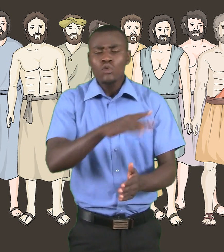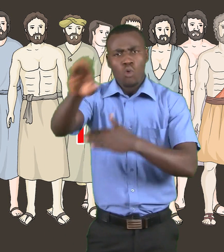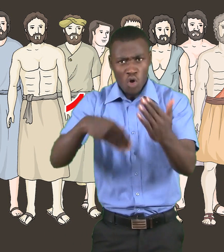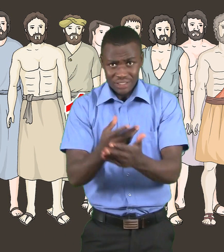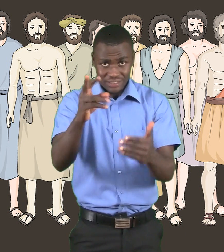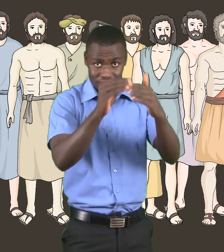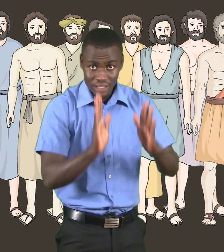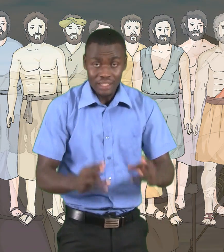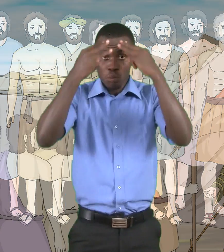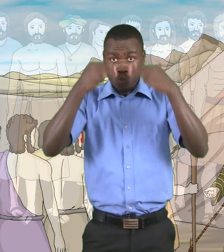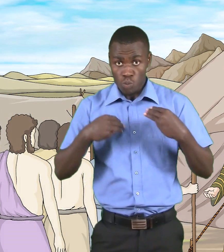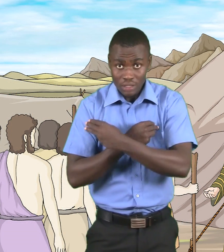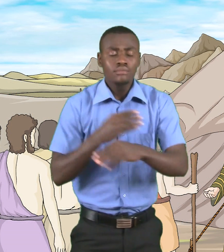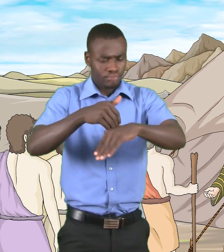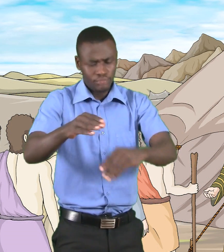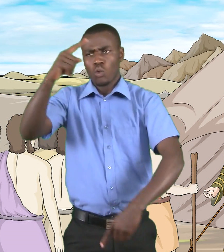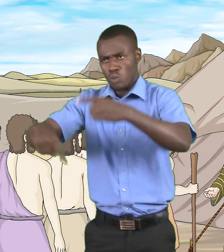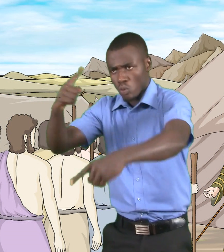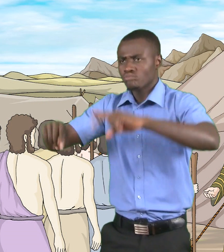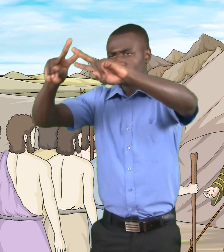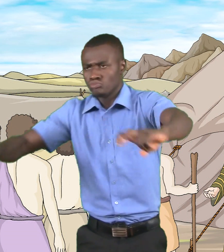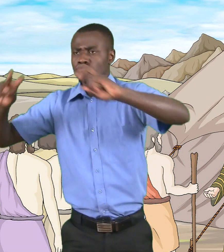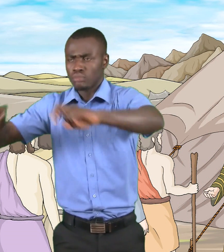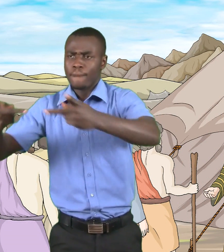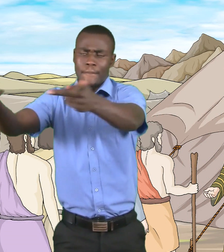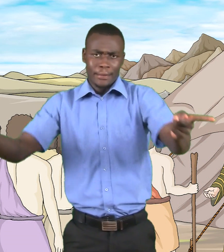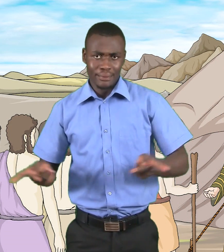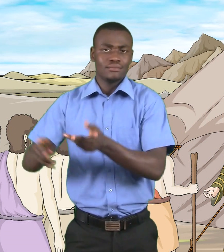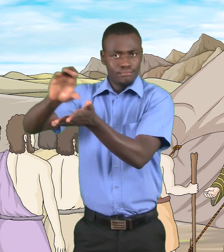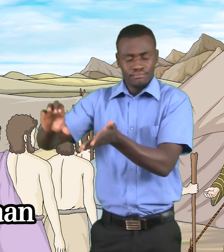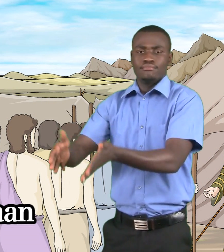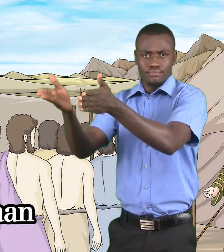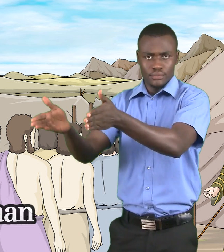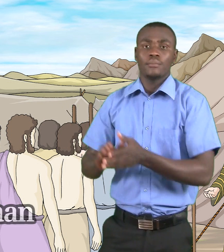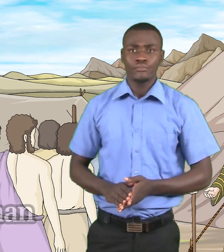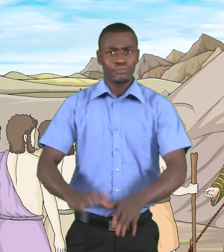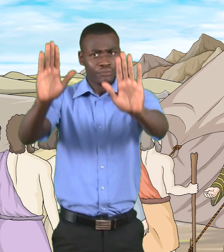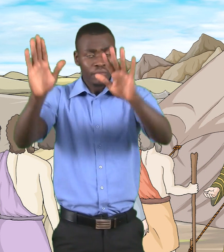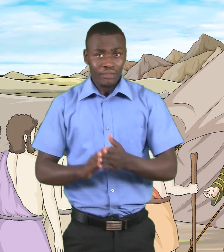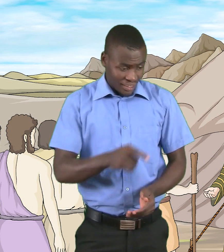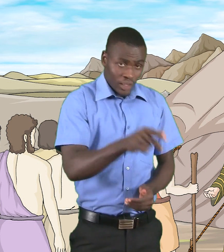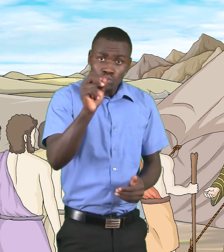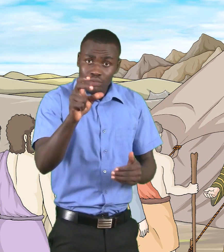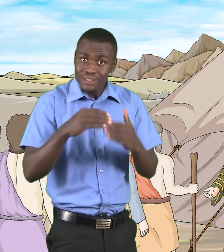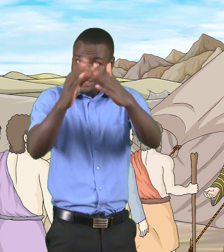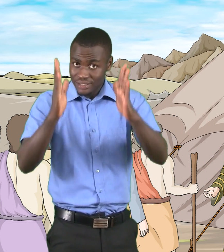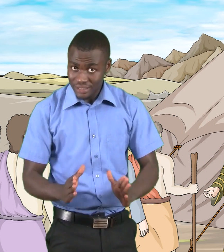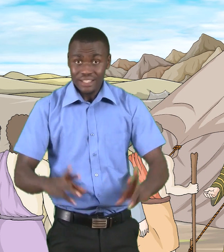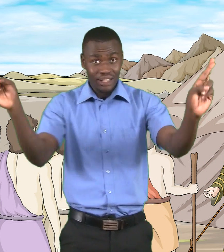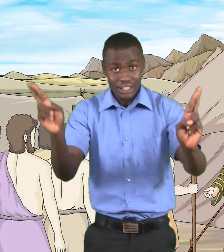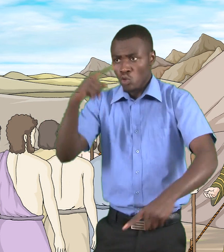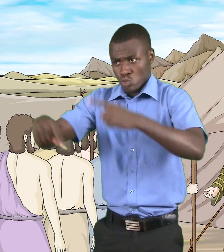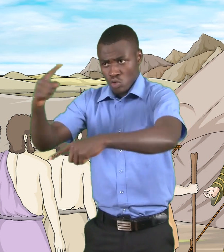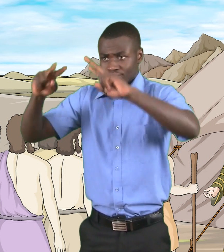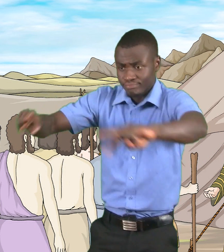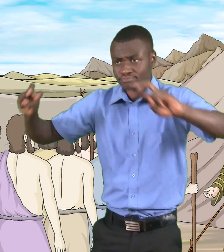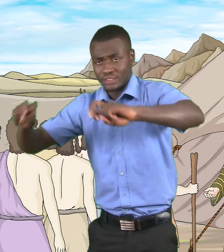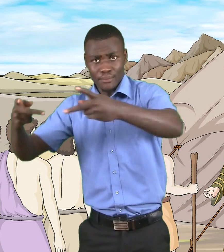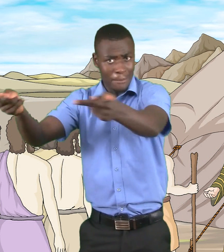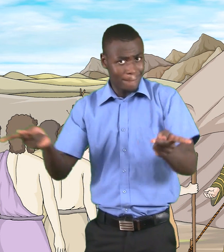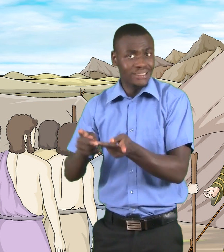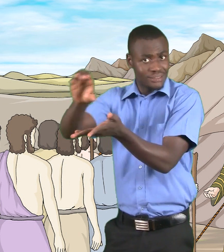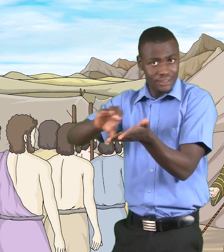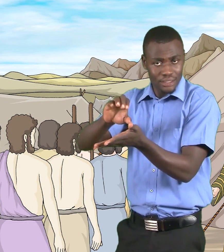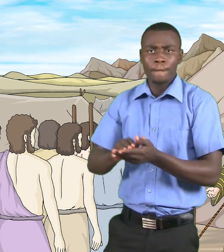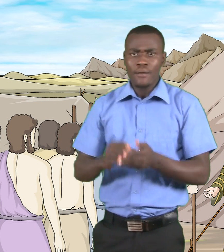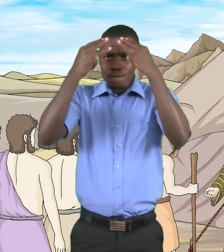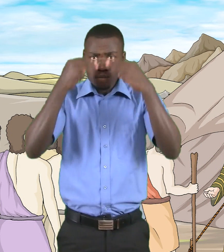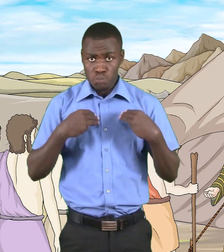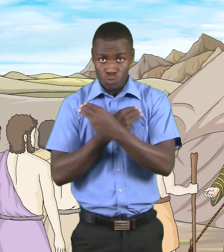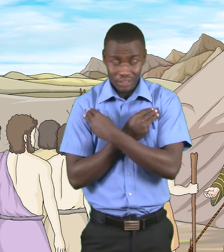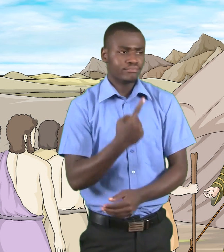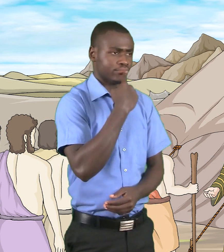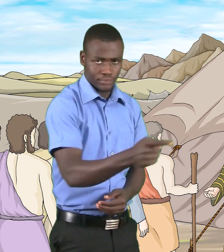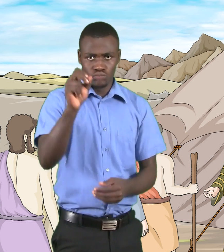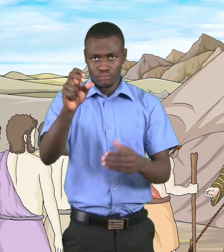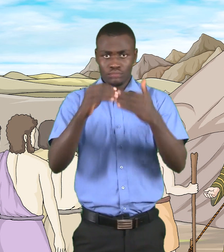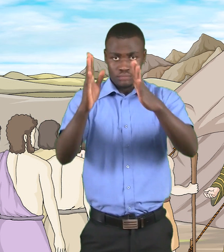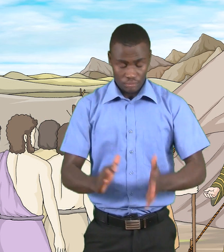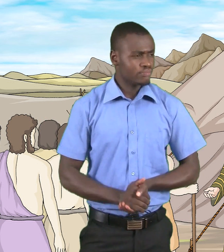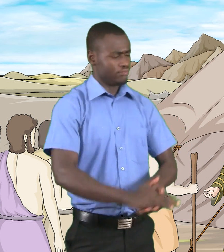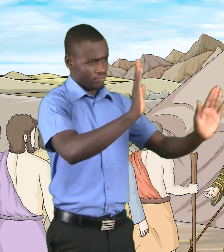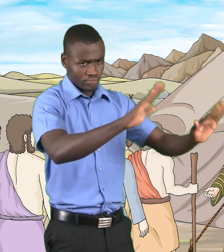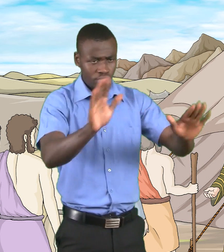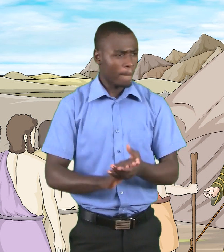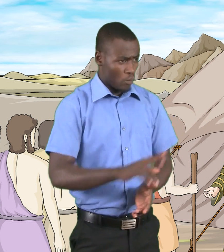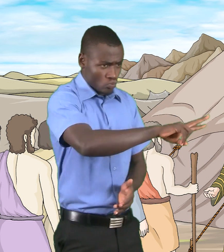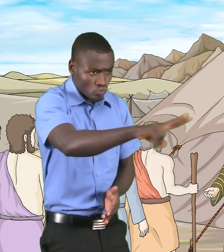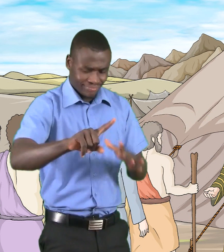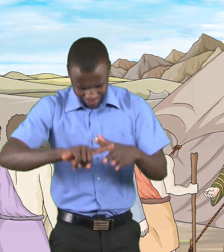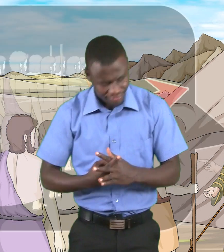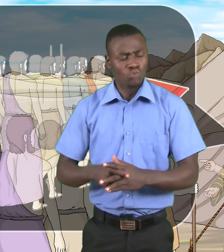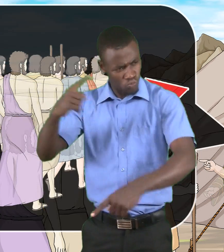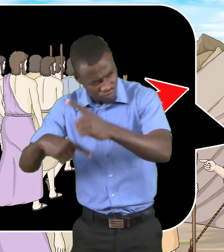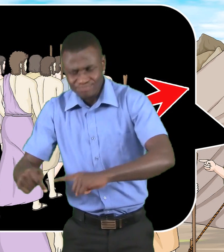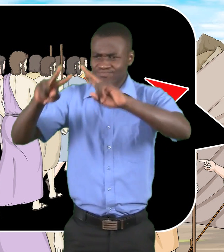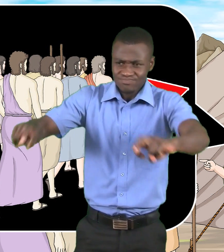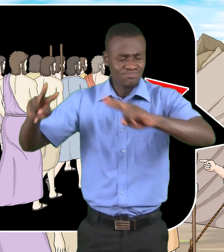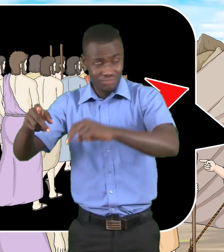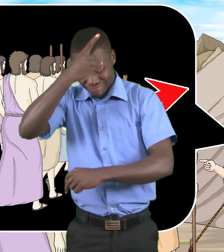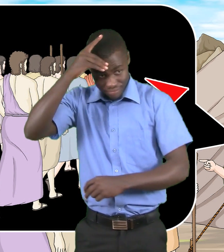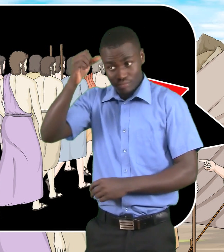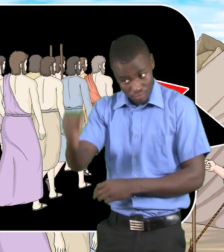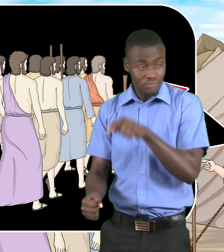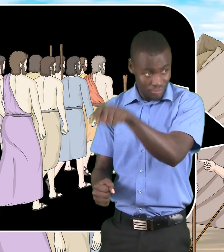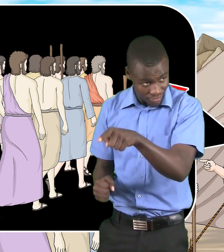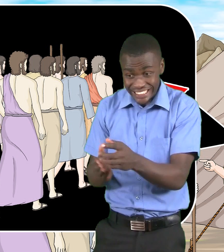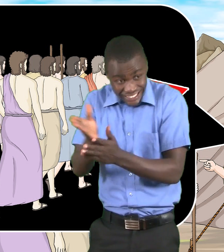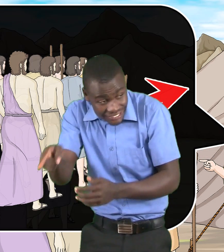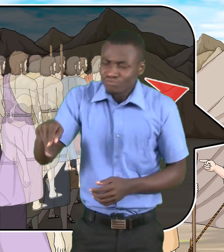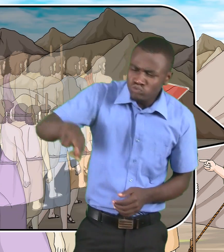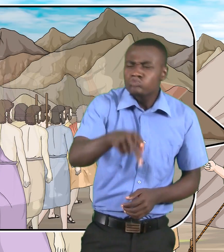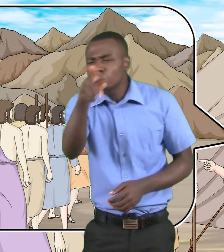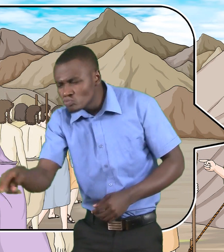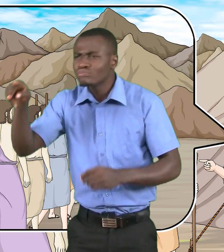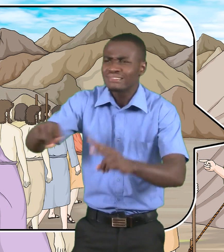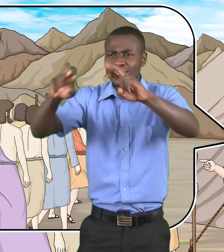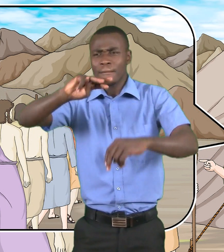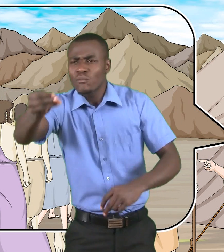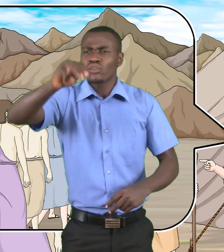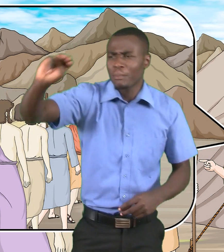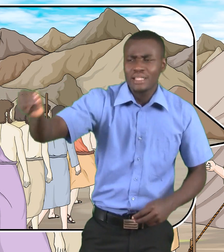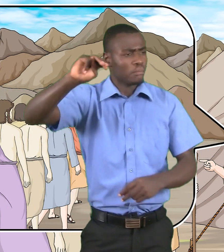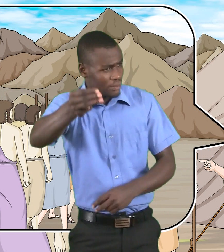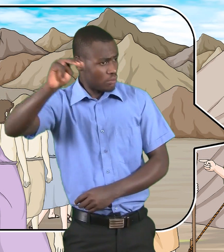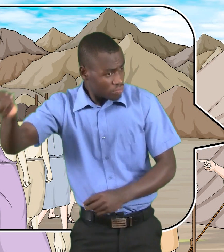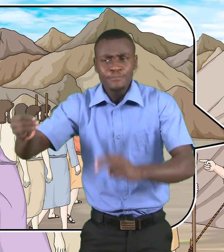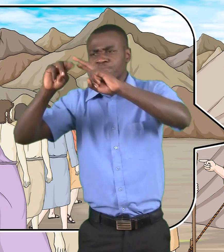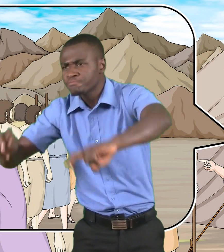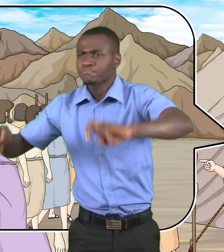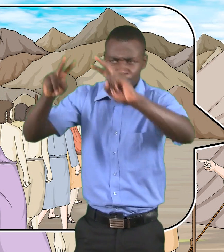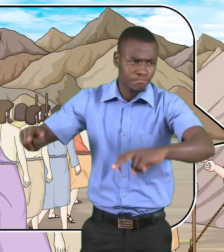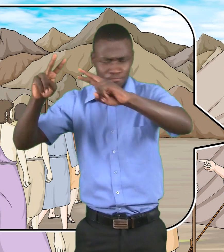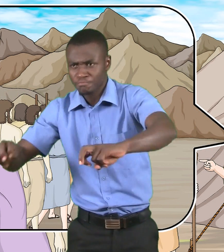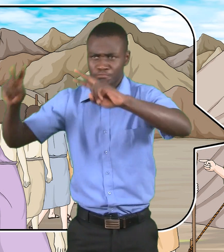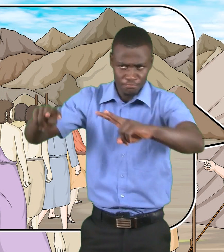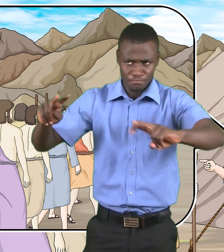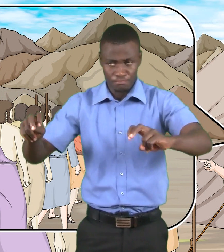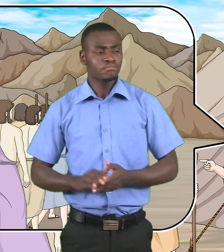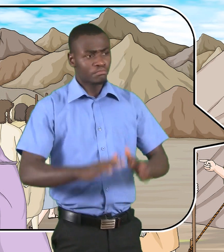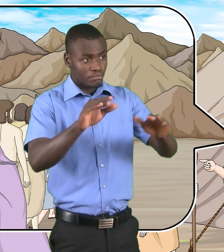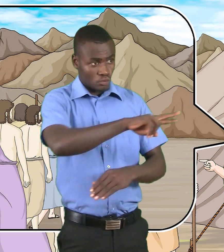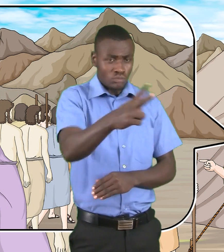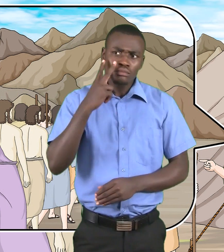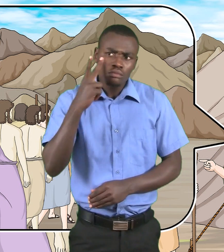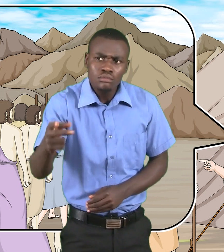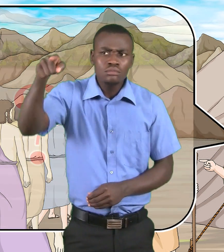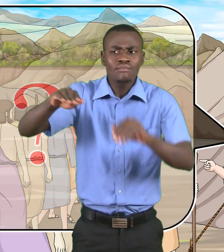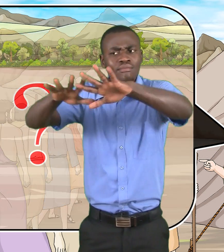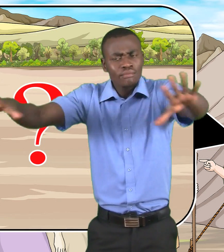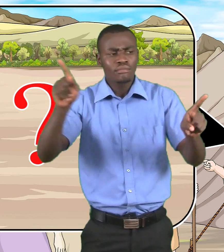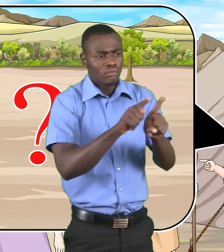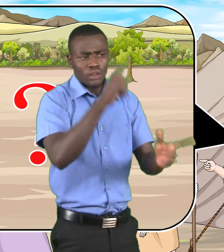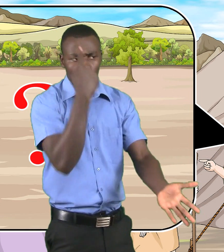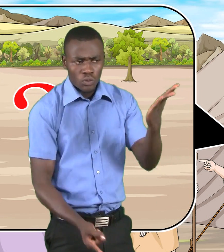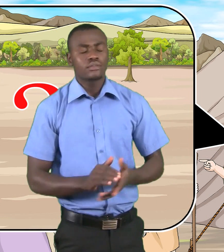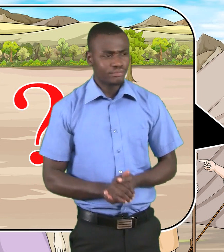When Moses sent them to spy out the land of Canaan, he told them, “Go up through the Negev and into the hill country.